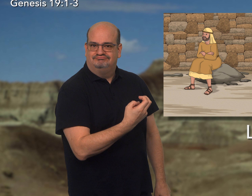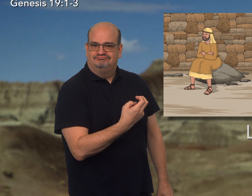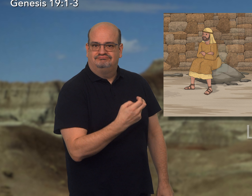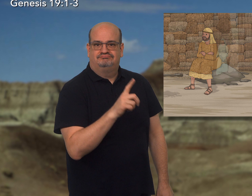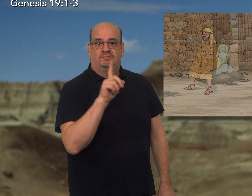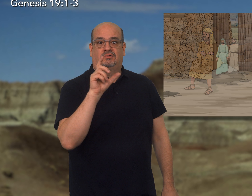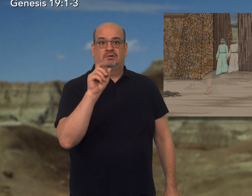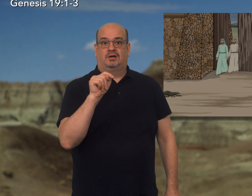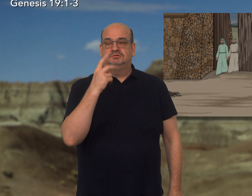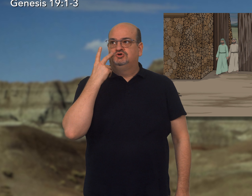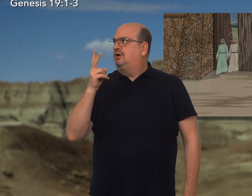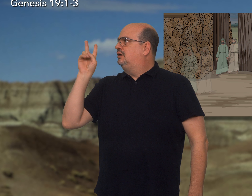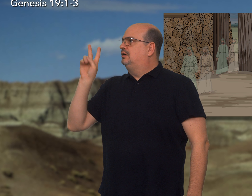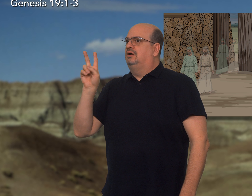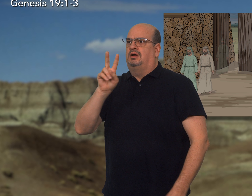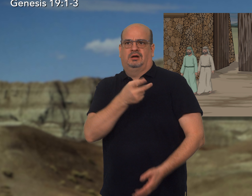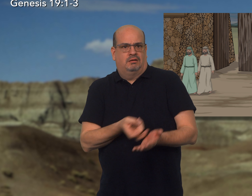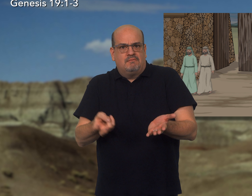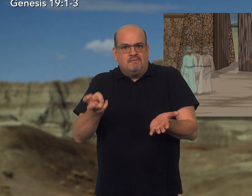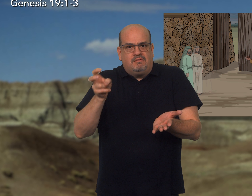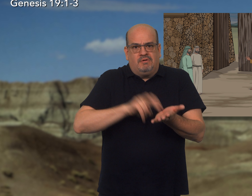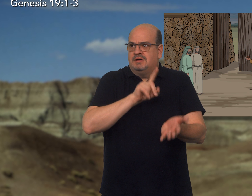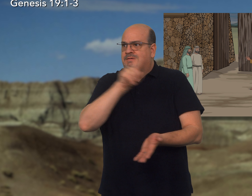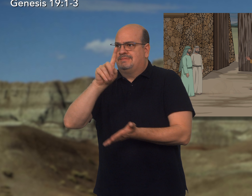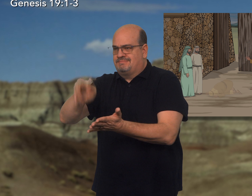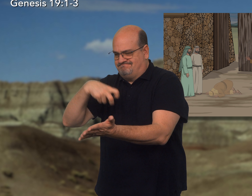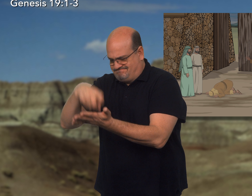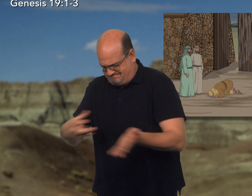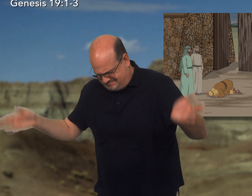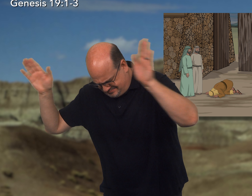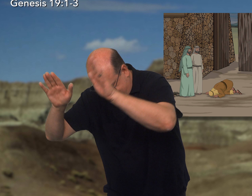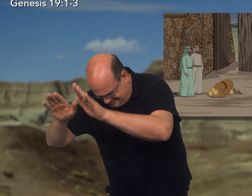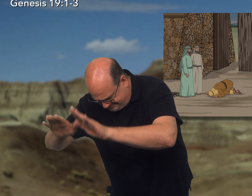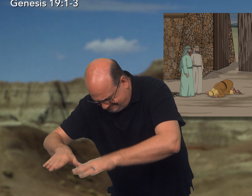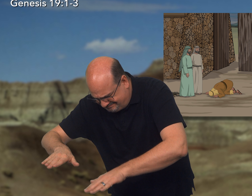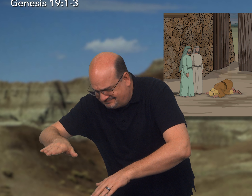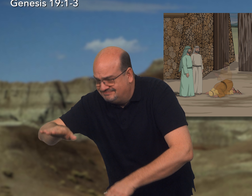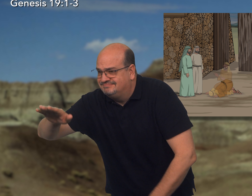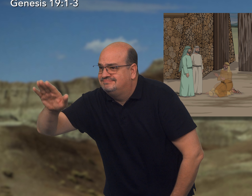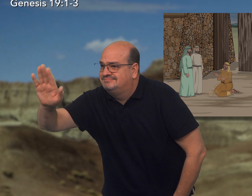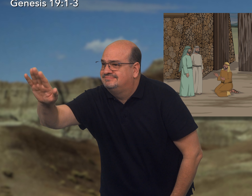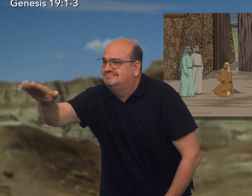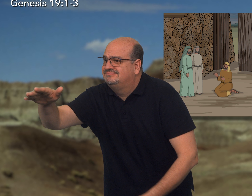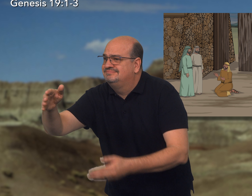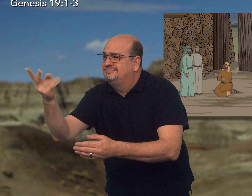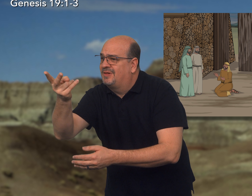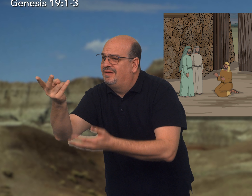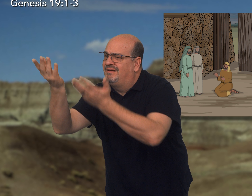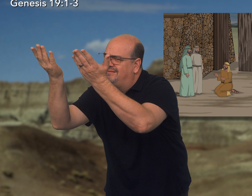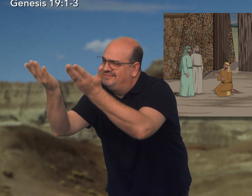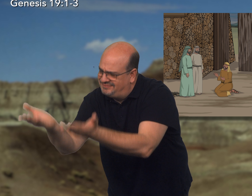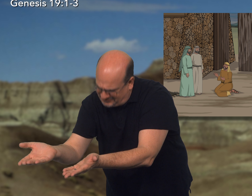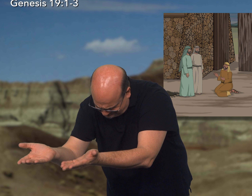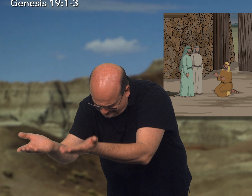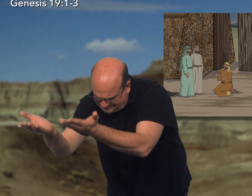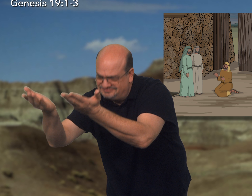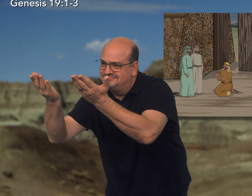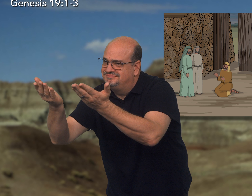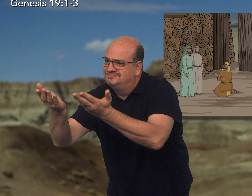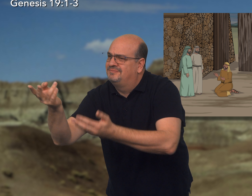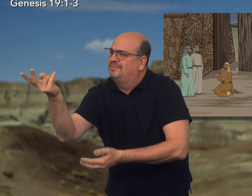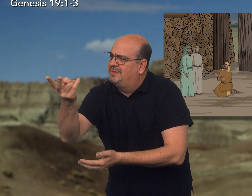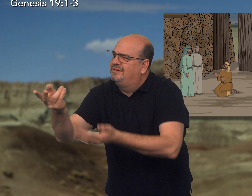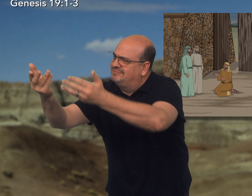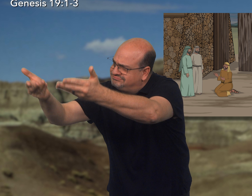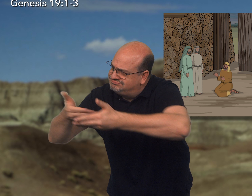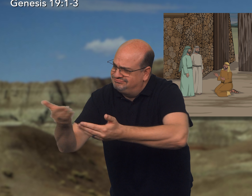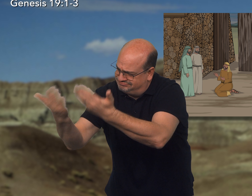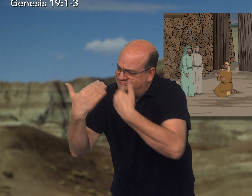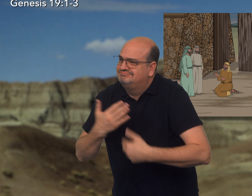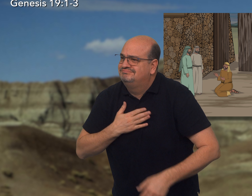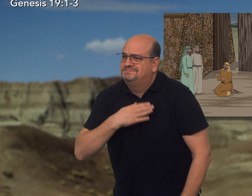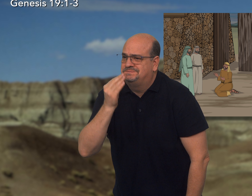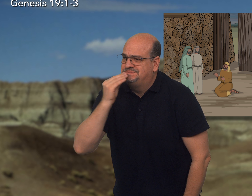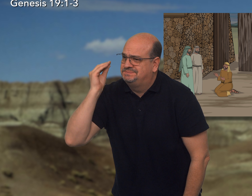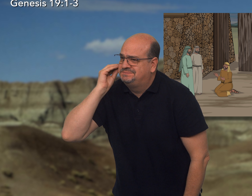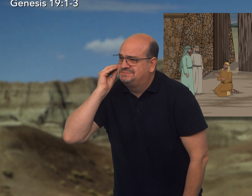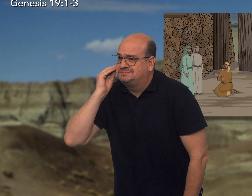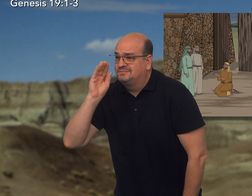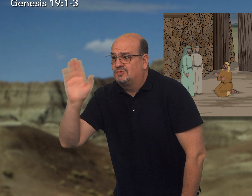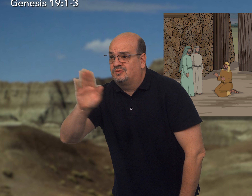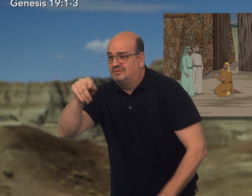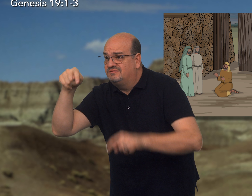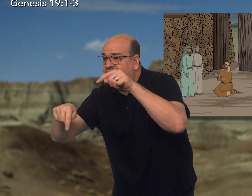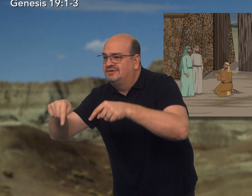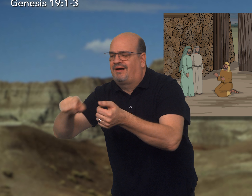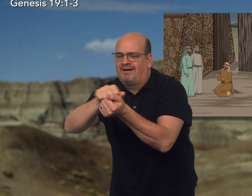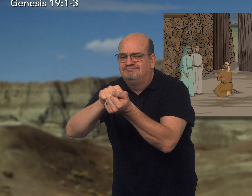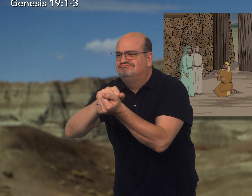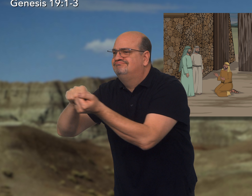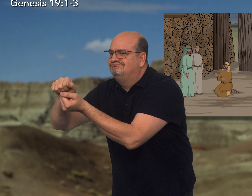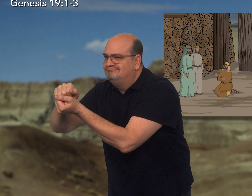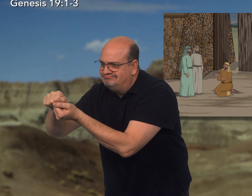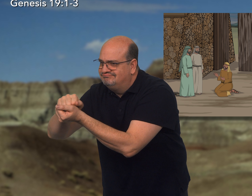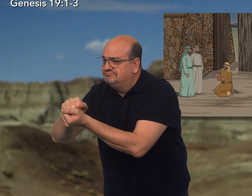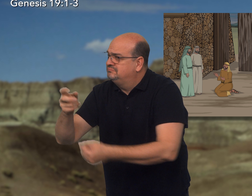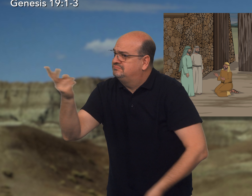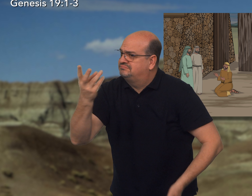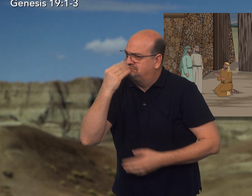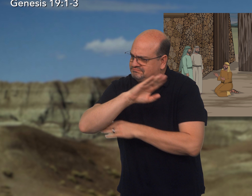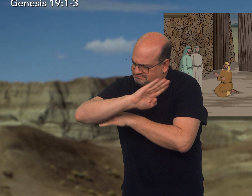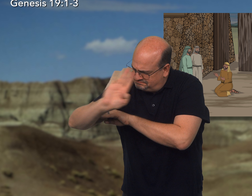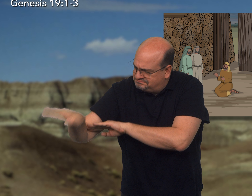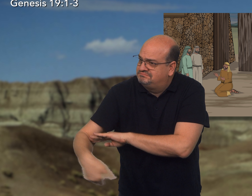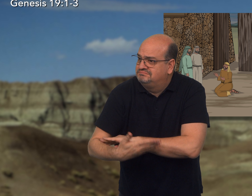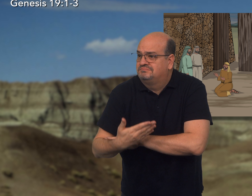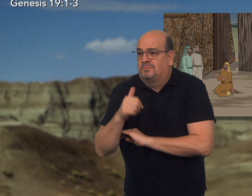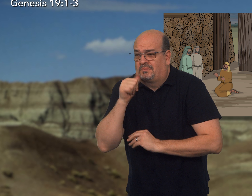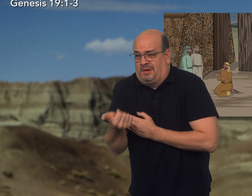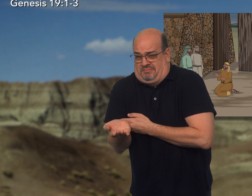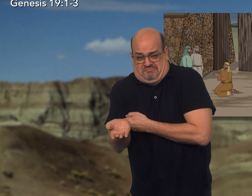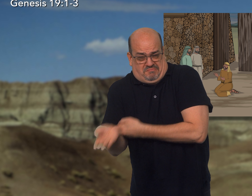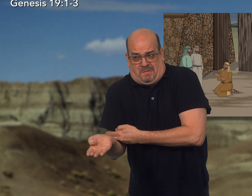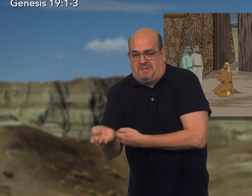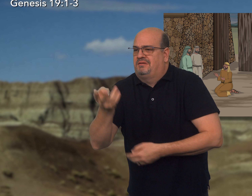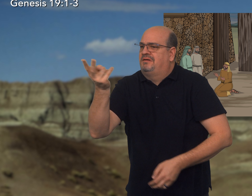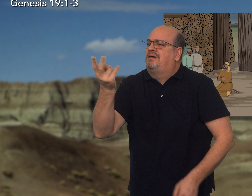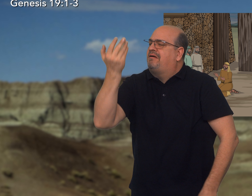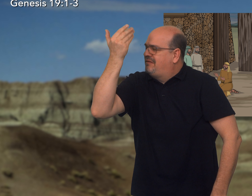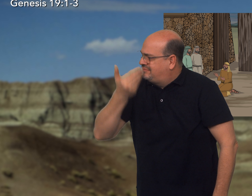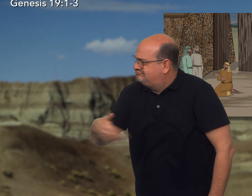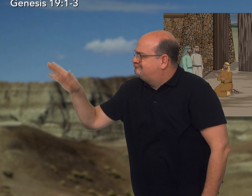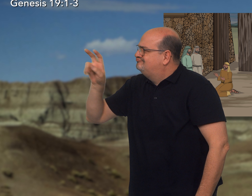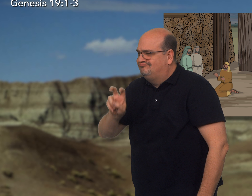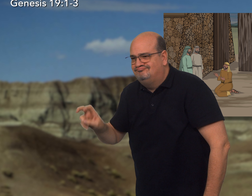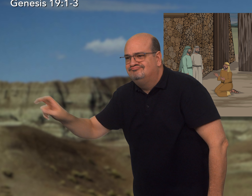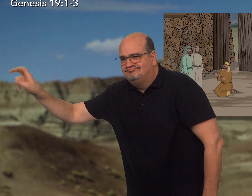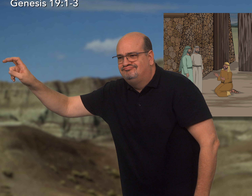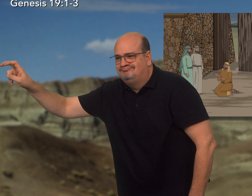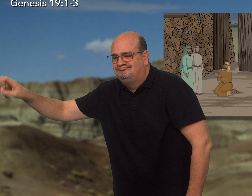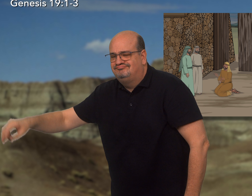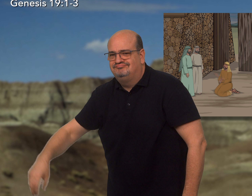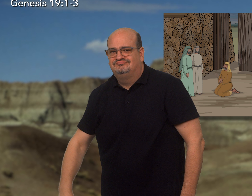When Lot saw them, he got up to meet them, bowed facedown, and said, “My lords, please turn aside into the house of your servant;